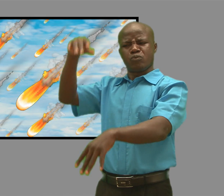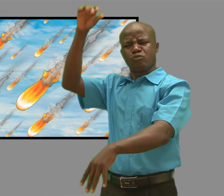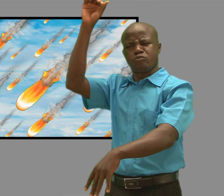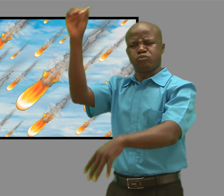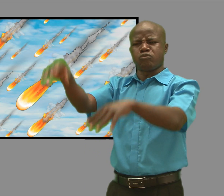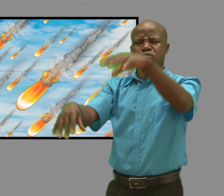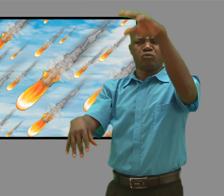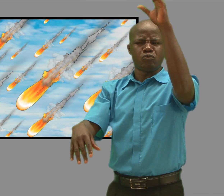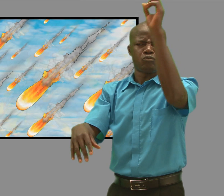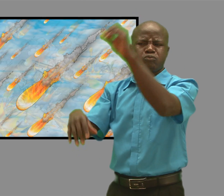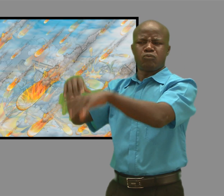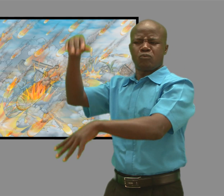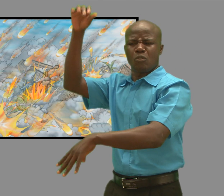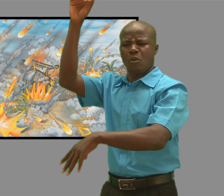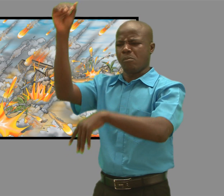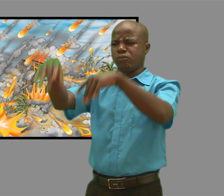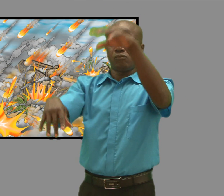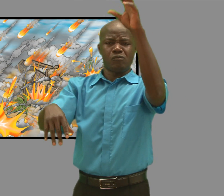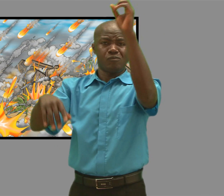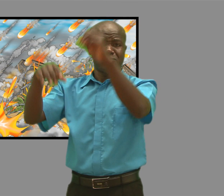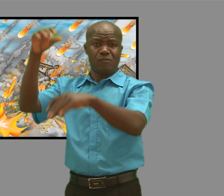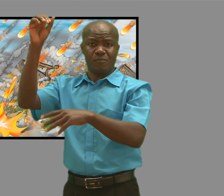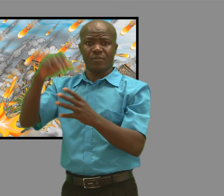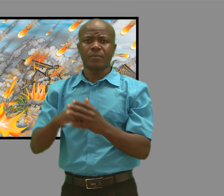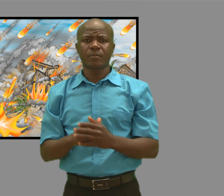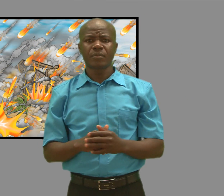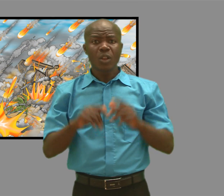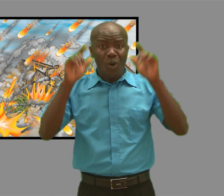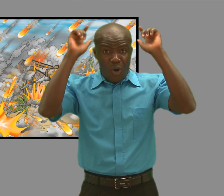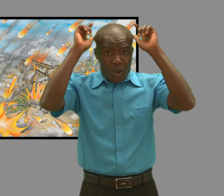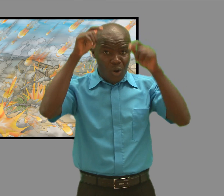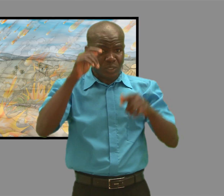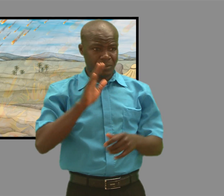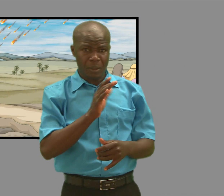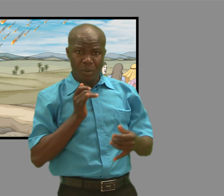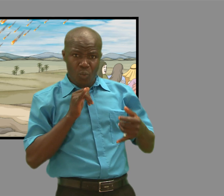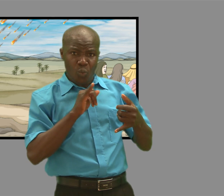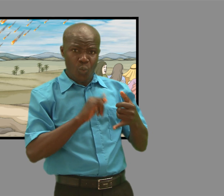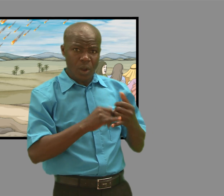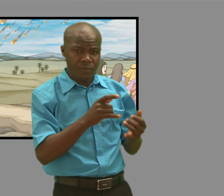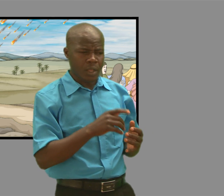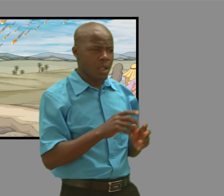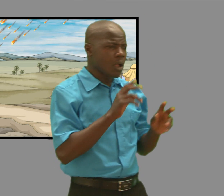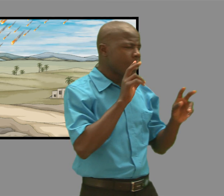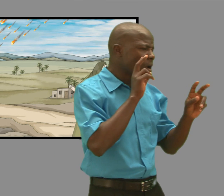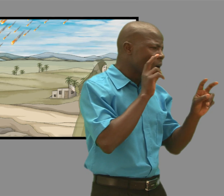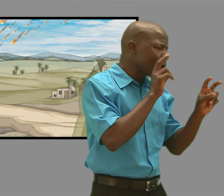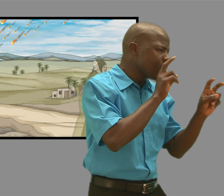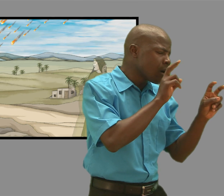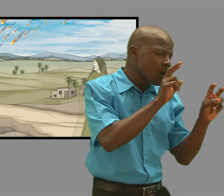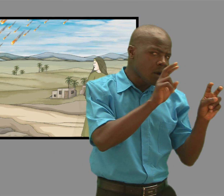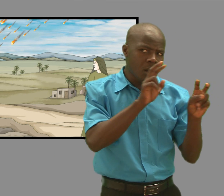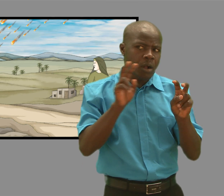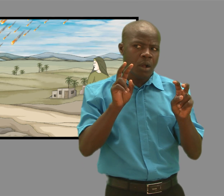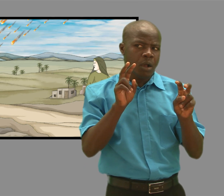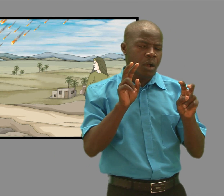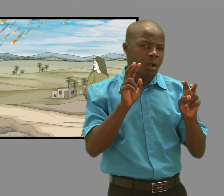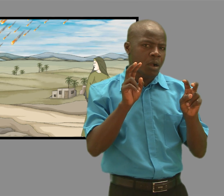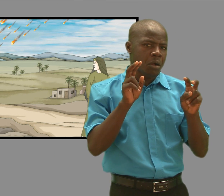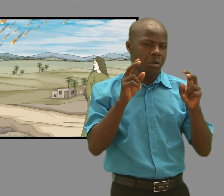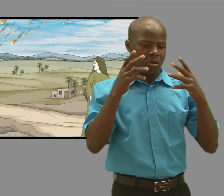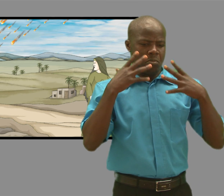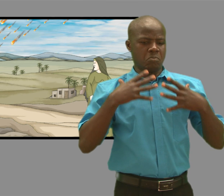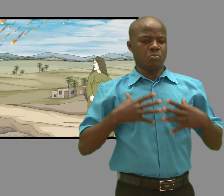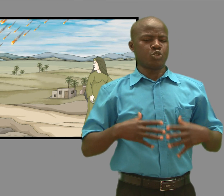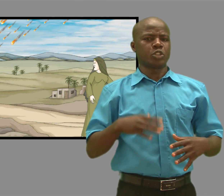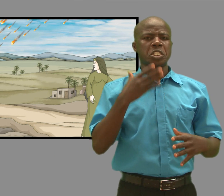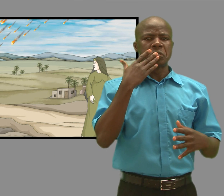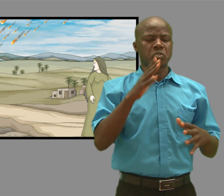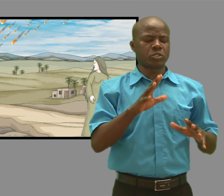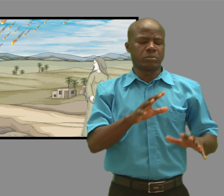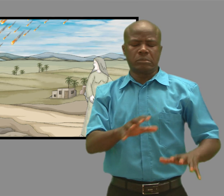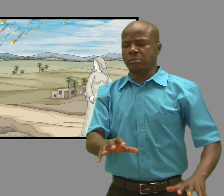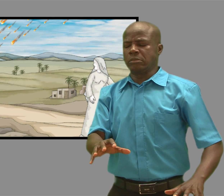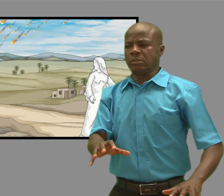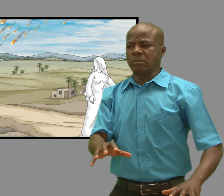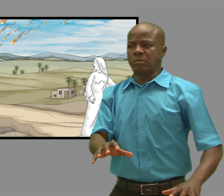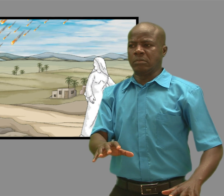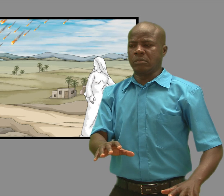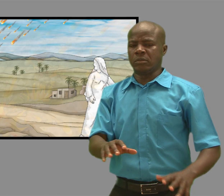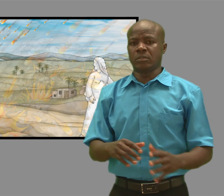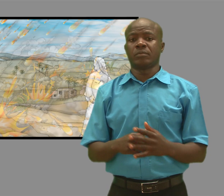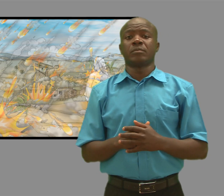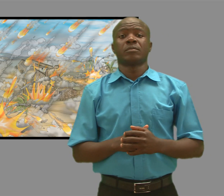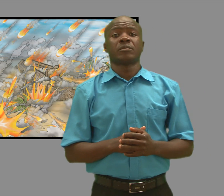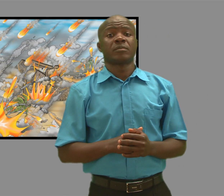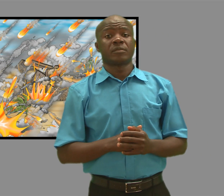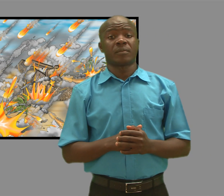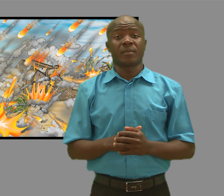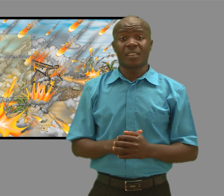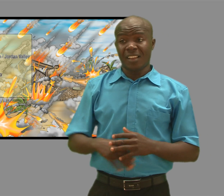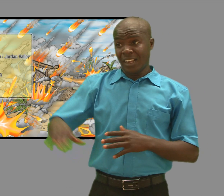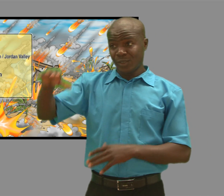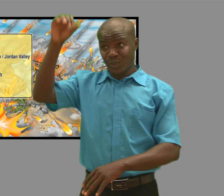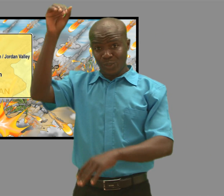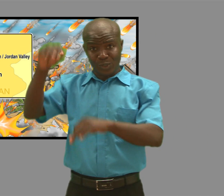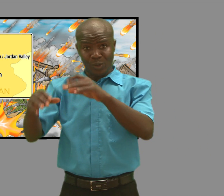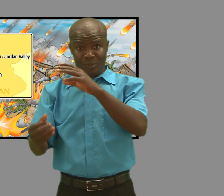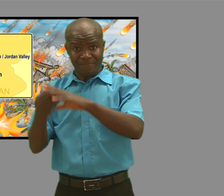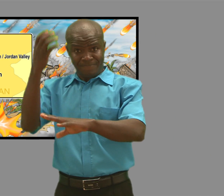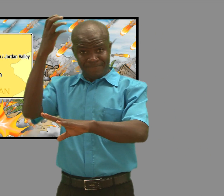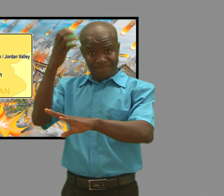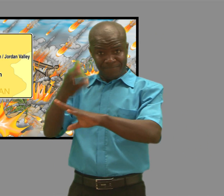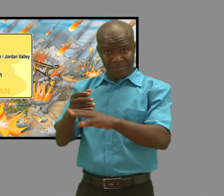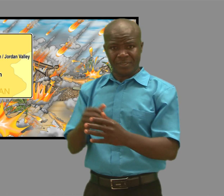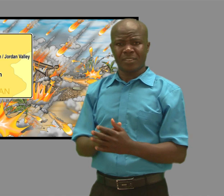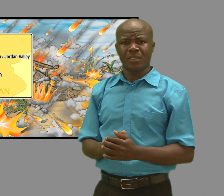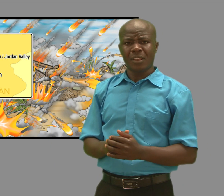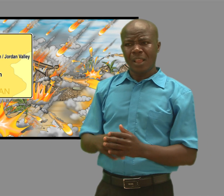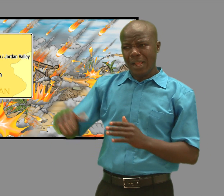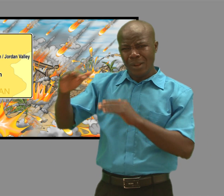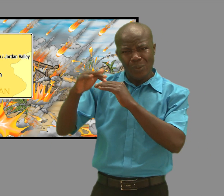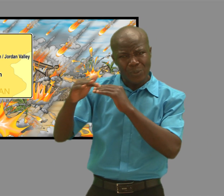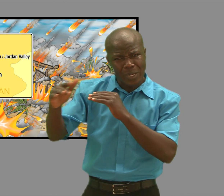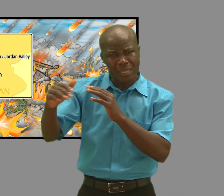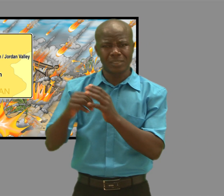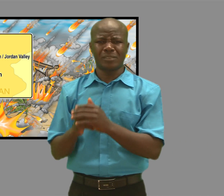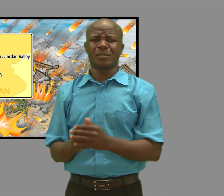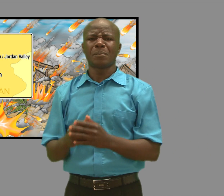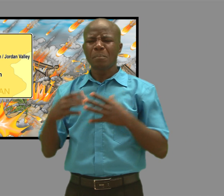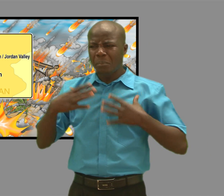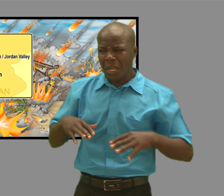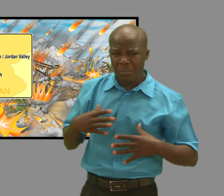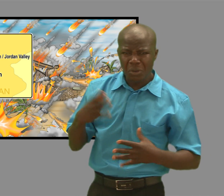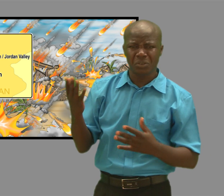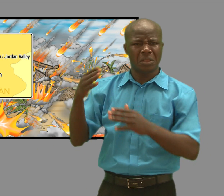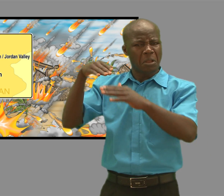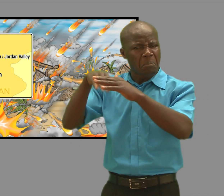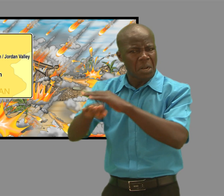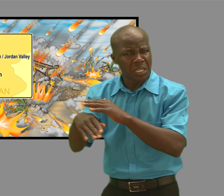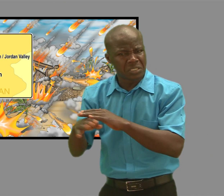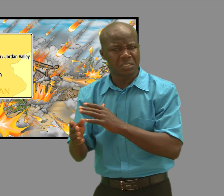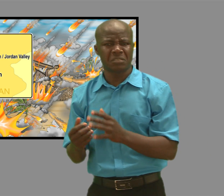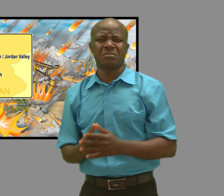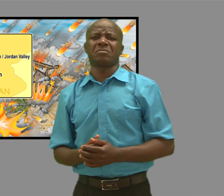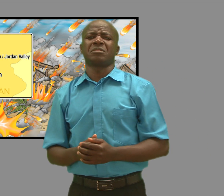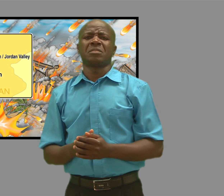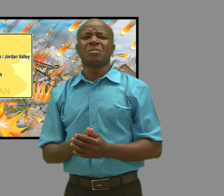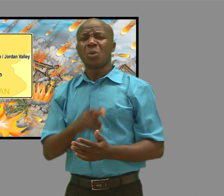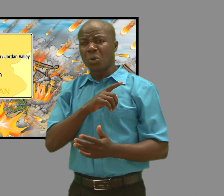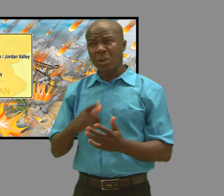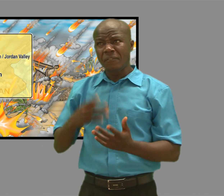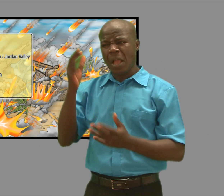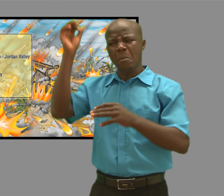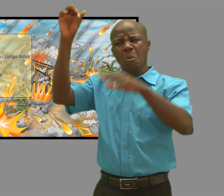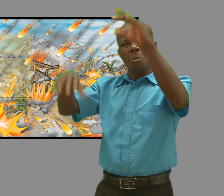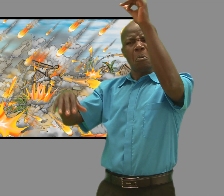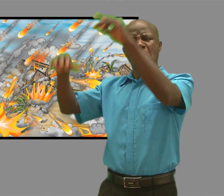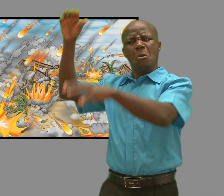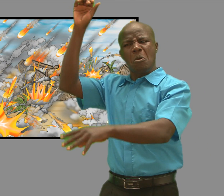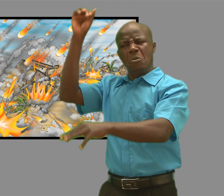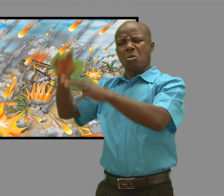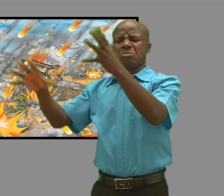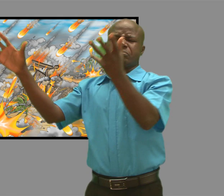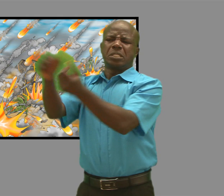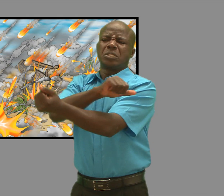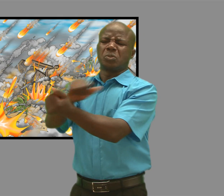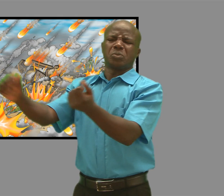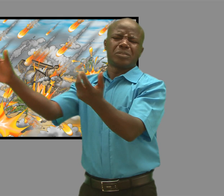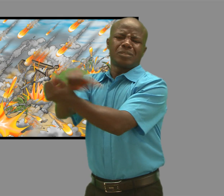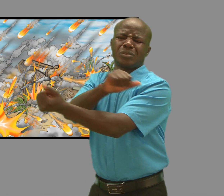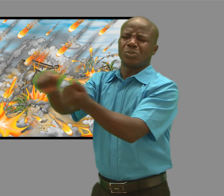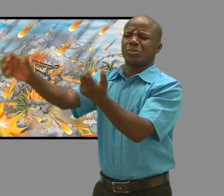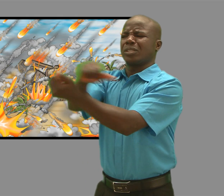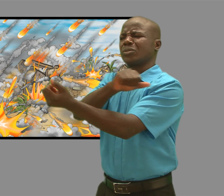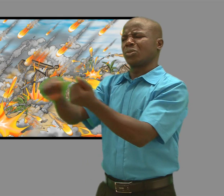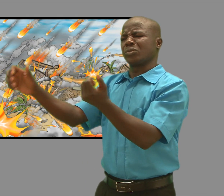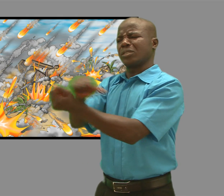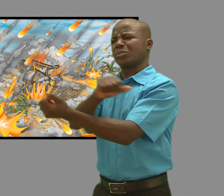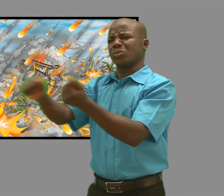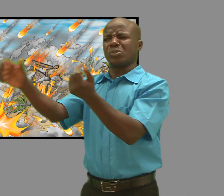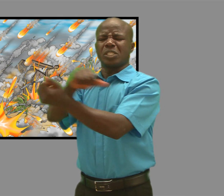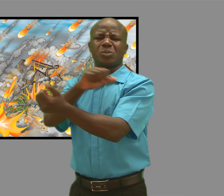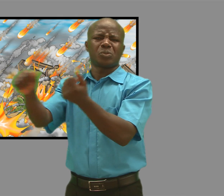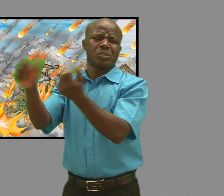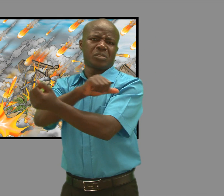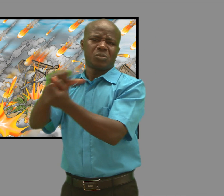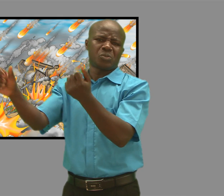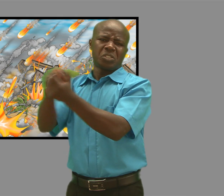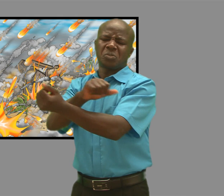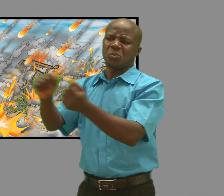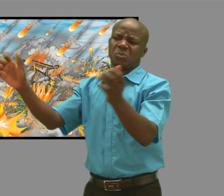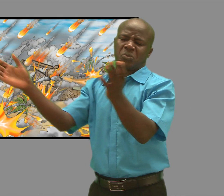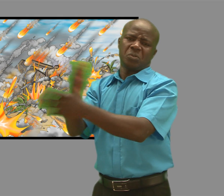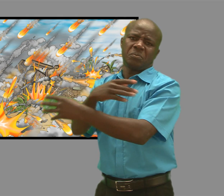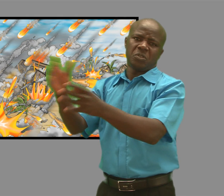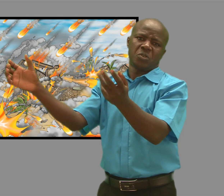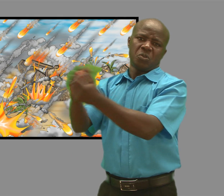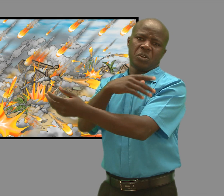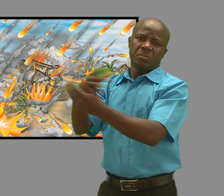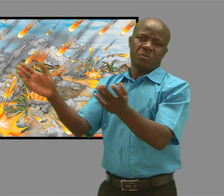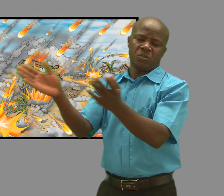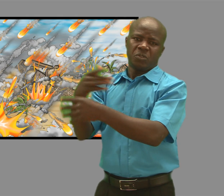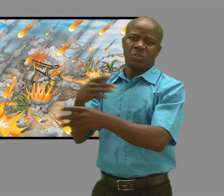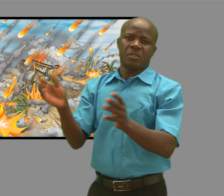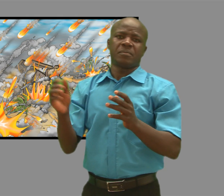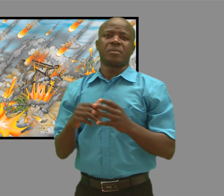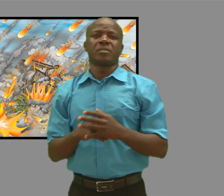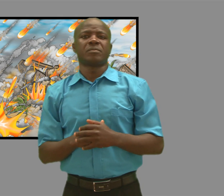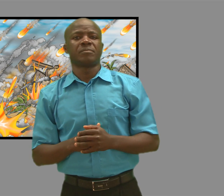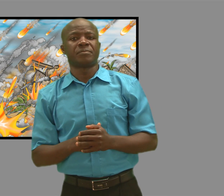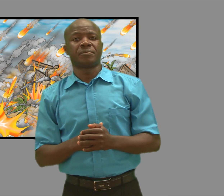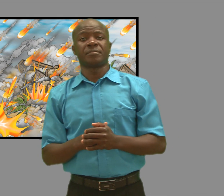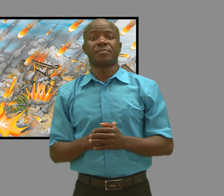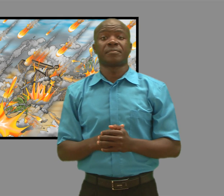Thus He destroyed these cities and the entire plain, including all the inhabitants of the cities and everything that grew on the ground.